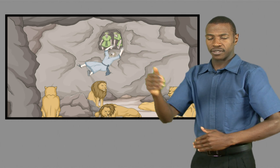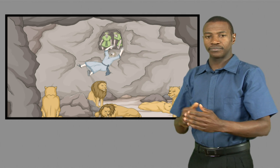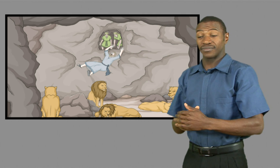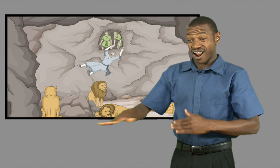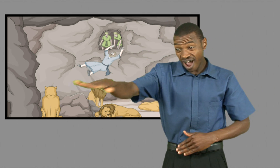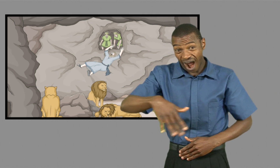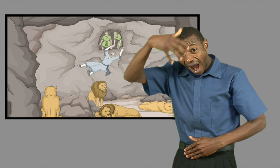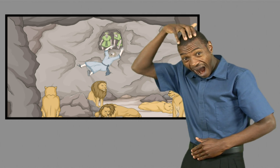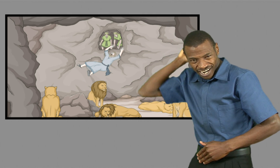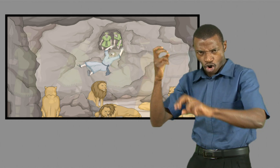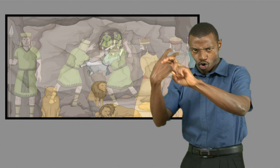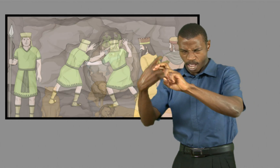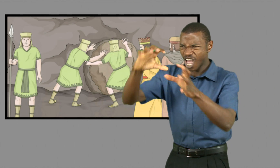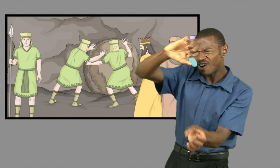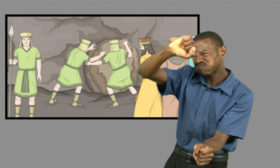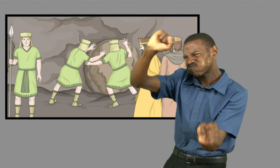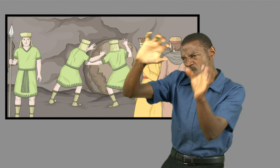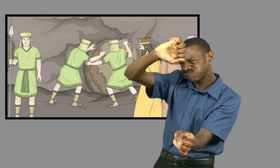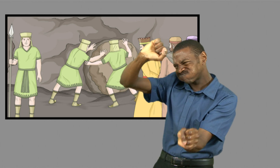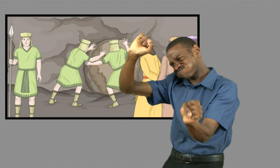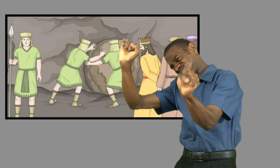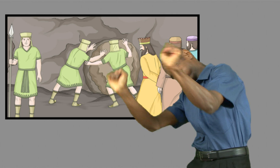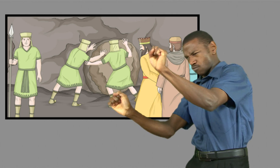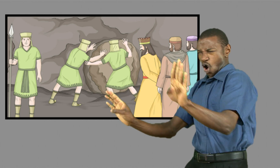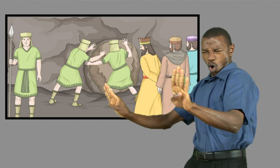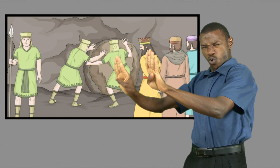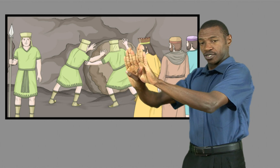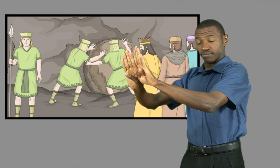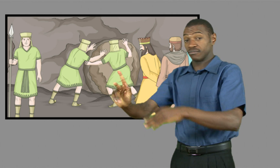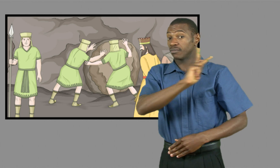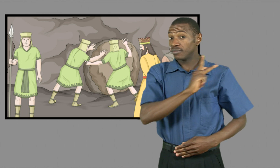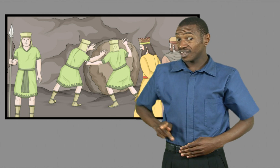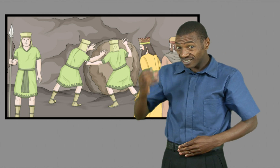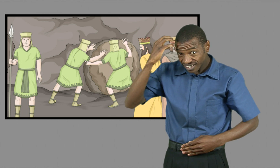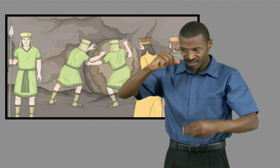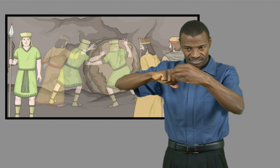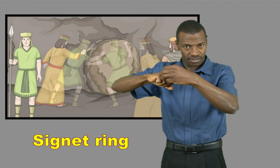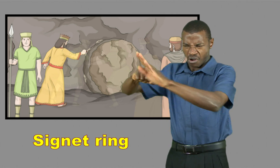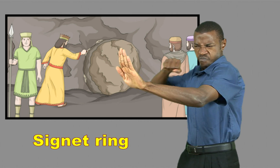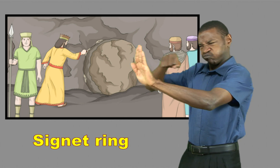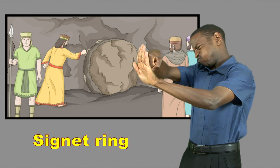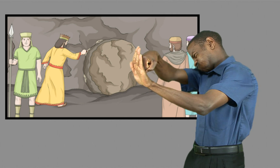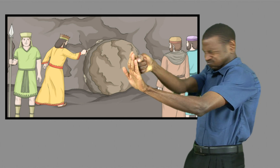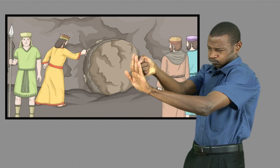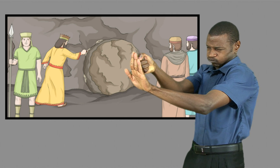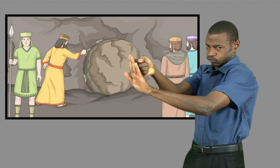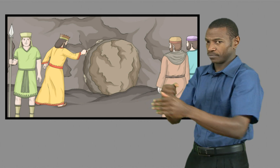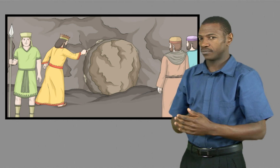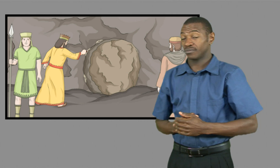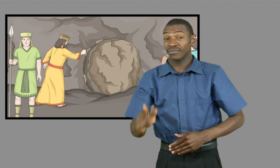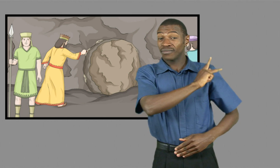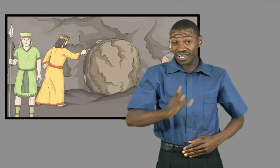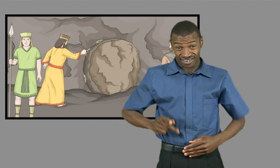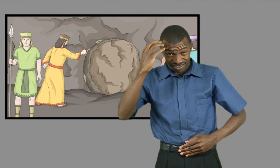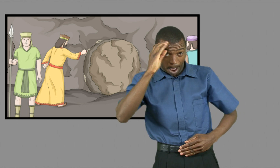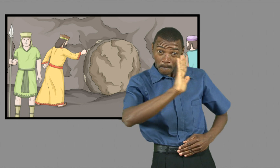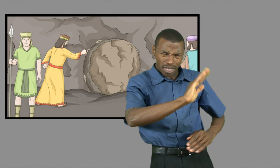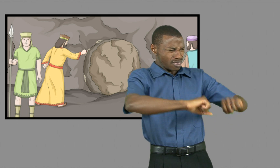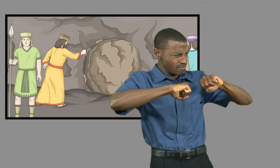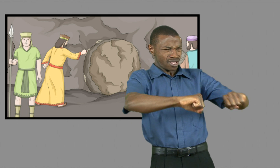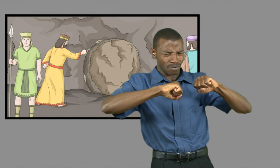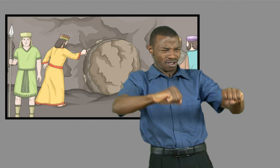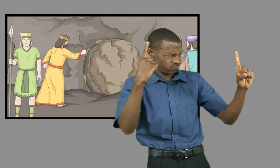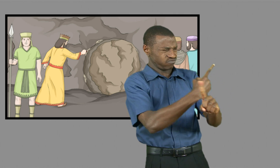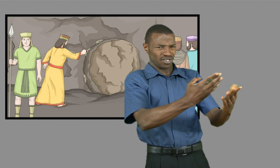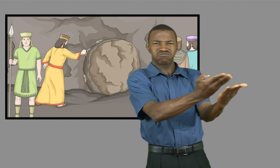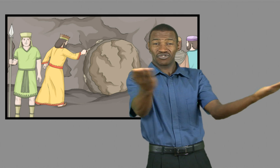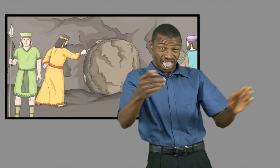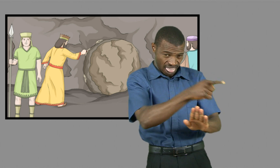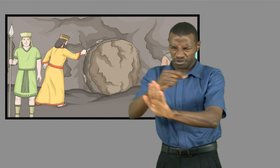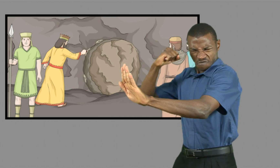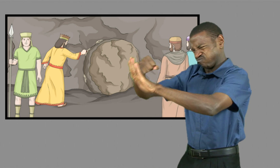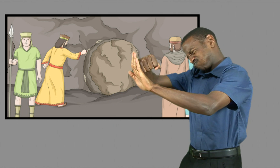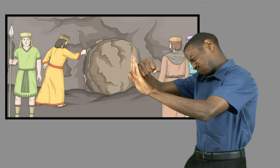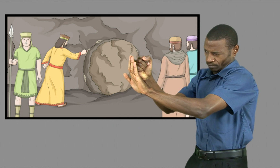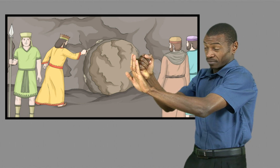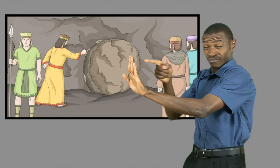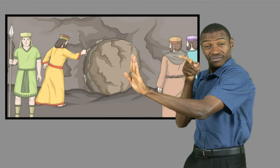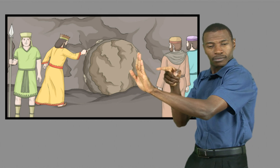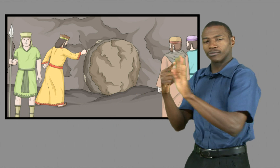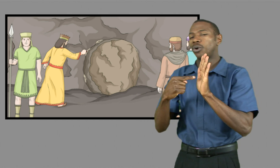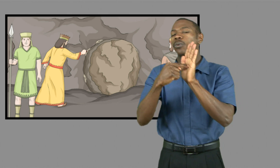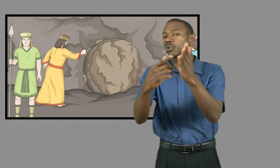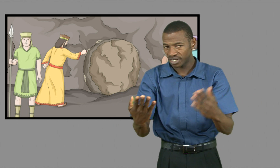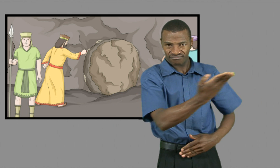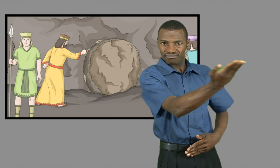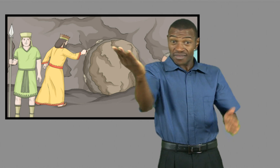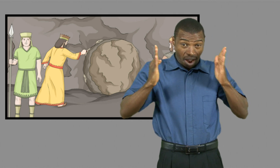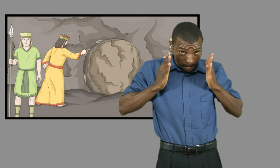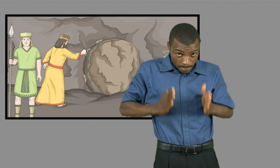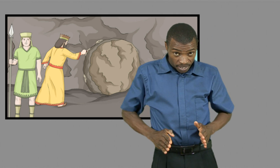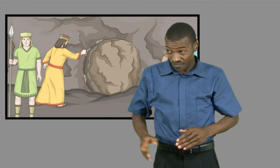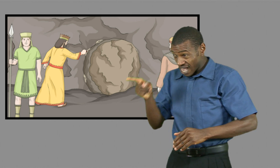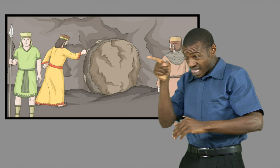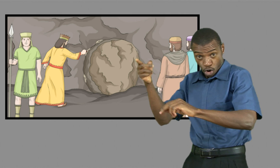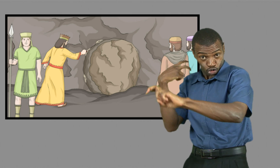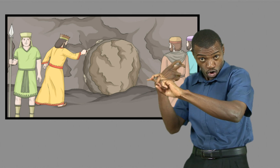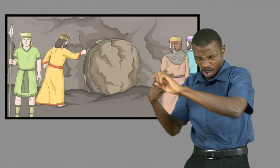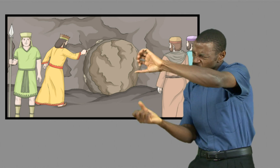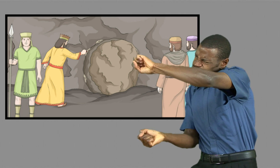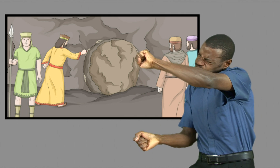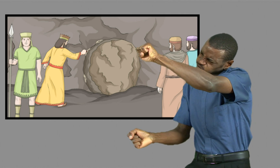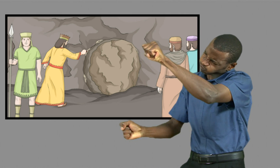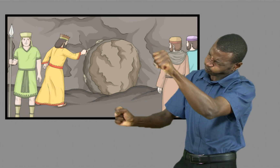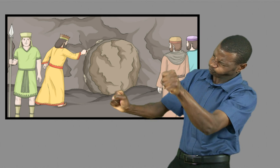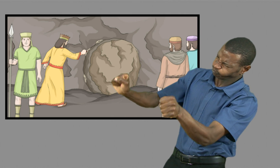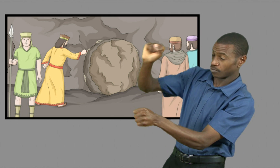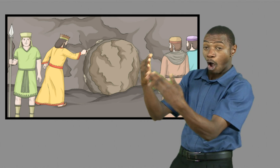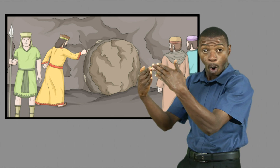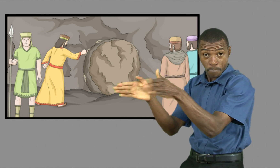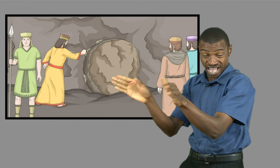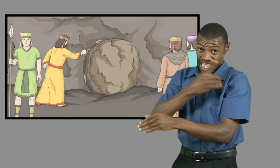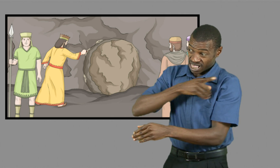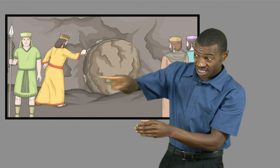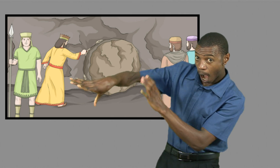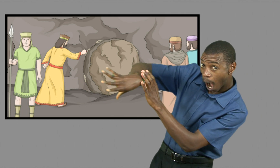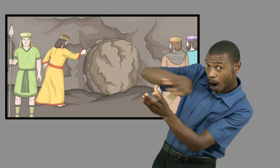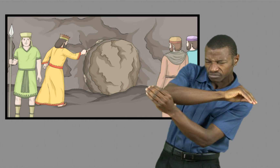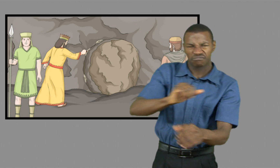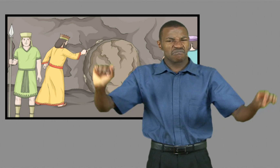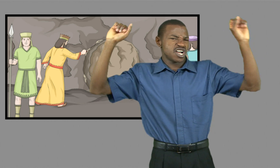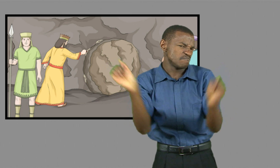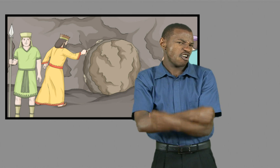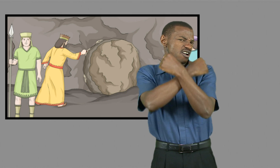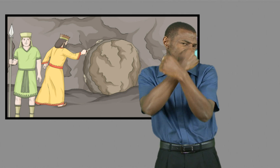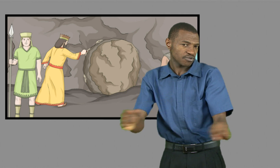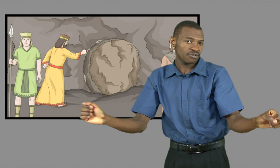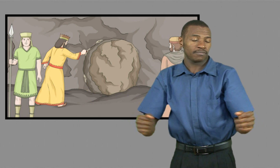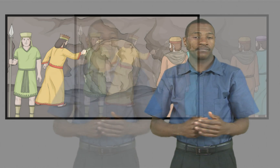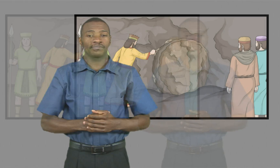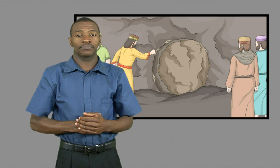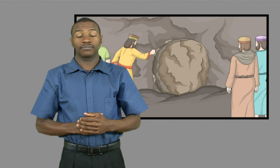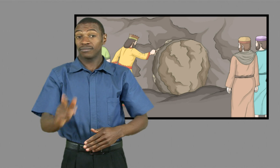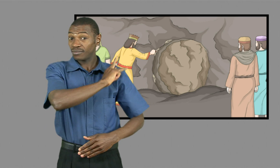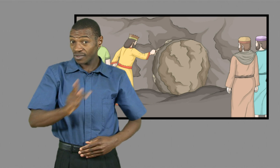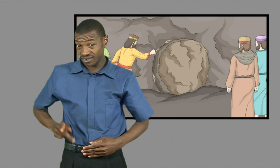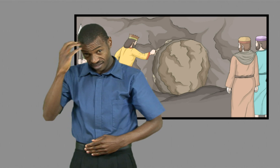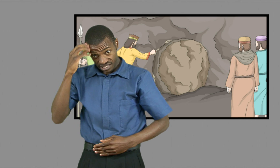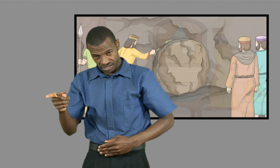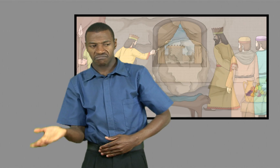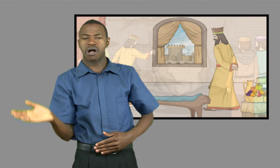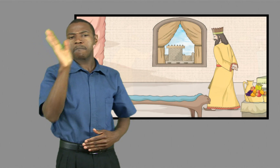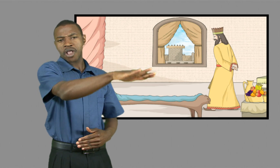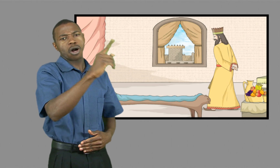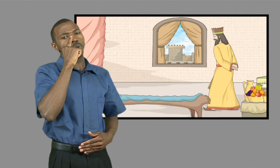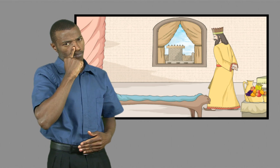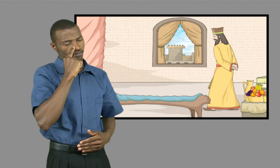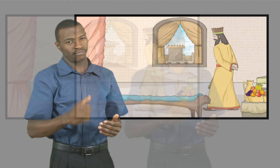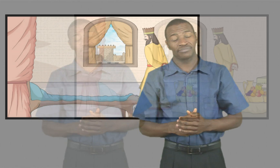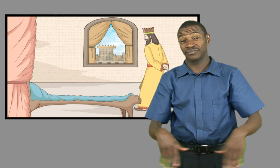A stone was brought and placed over the mouth of the den, and the king sealed it with his own signet ring and with the rings of his nobles, so that nothing concerning Daniel could be changed.